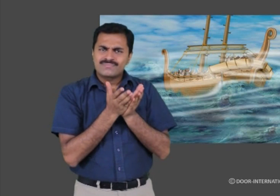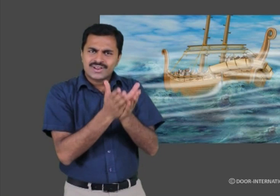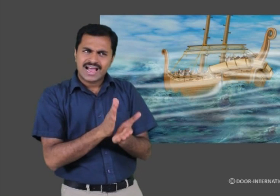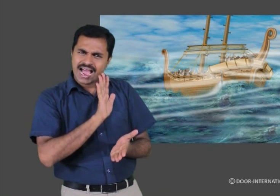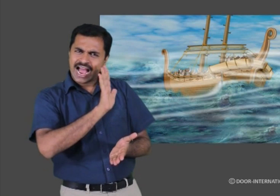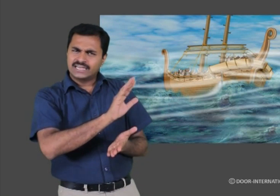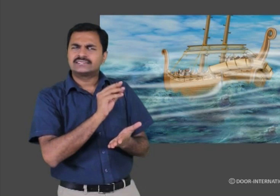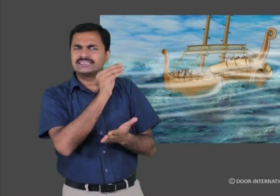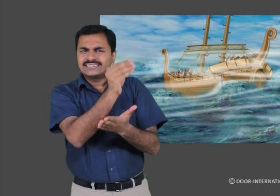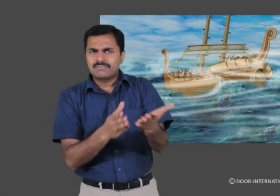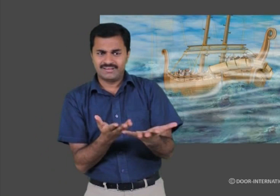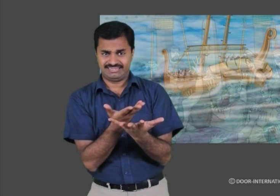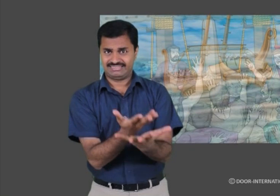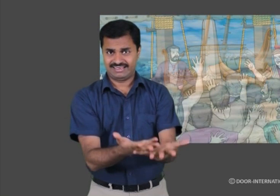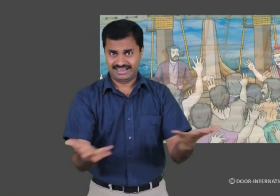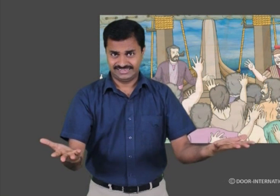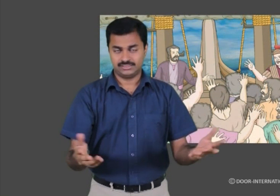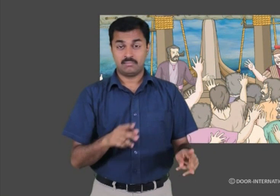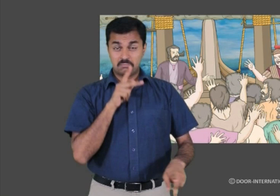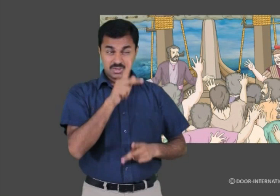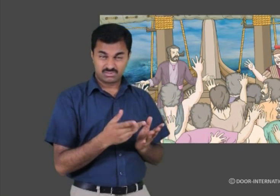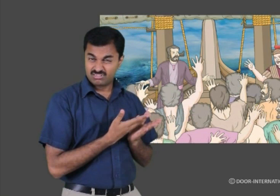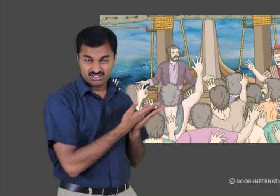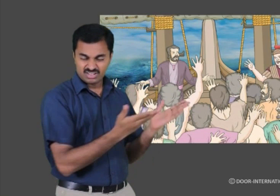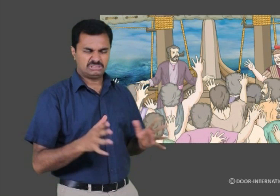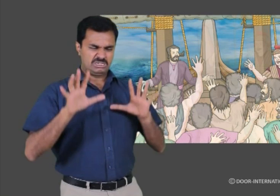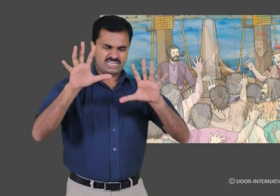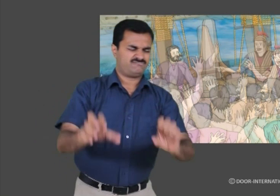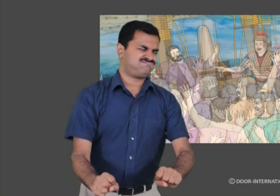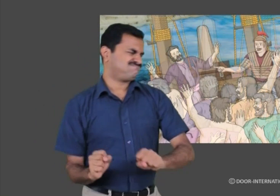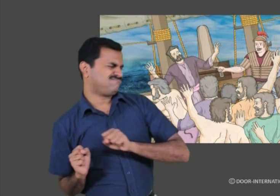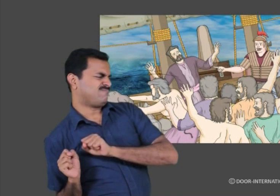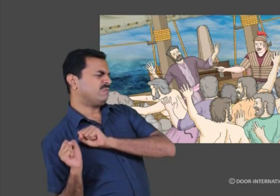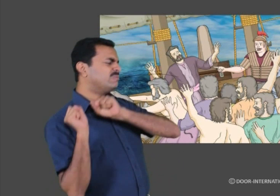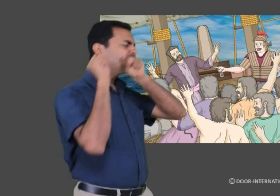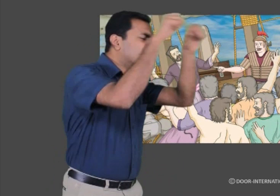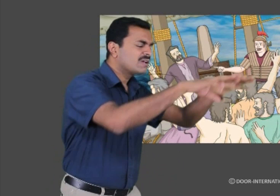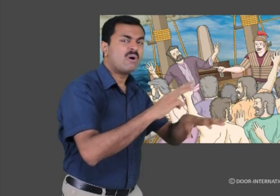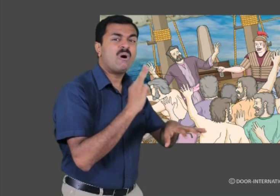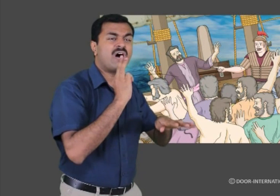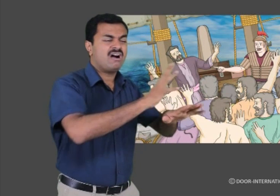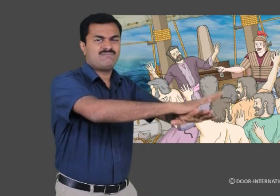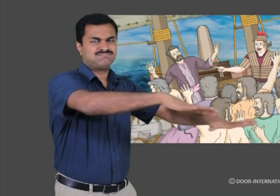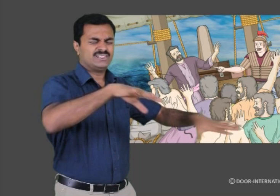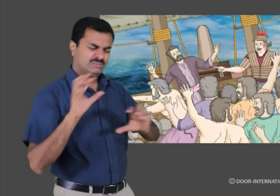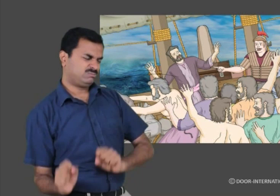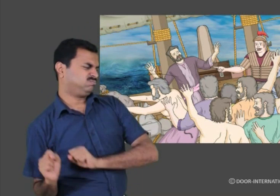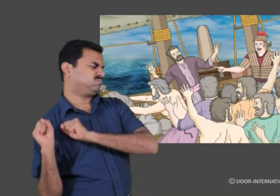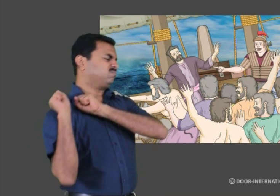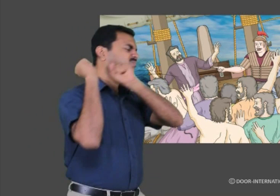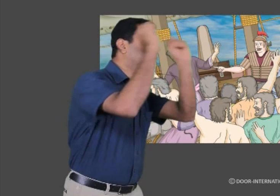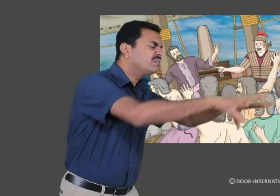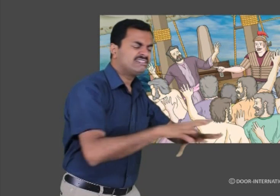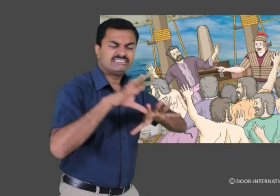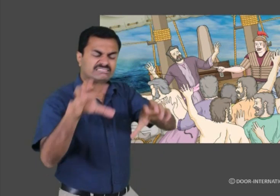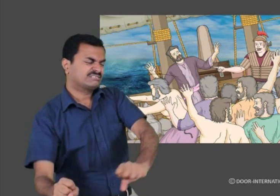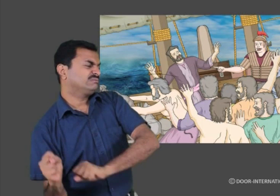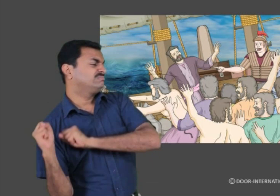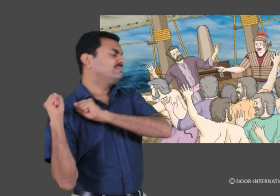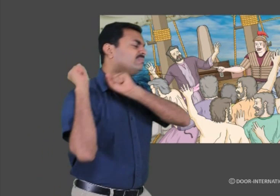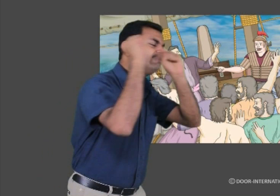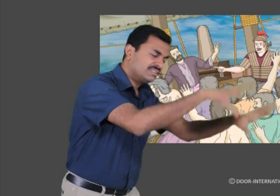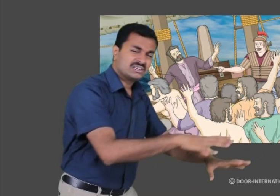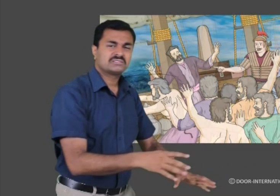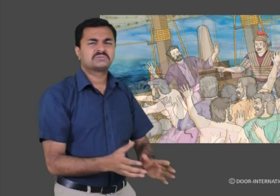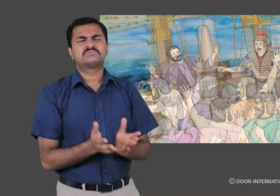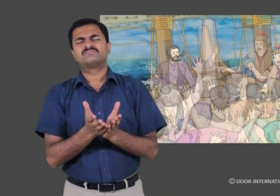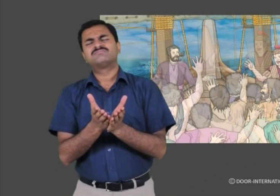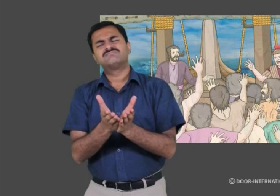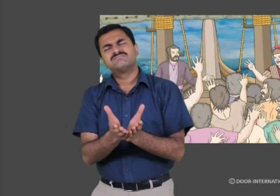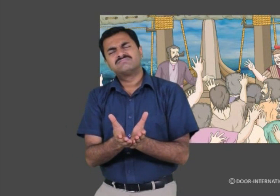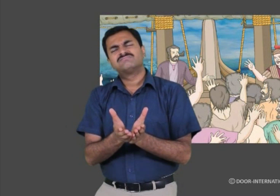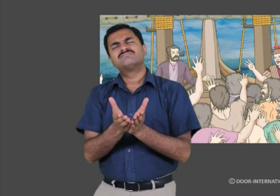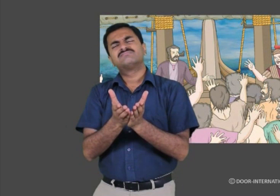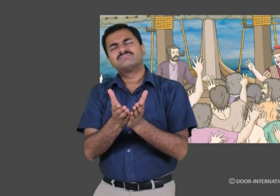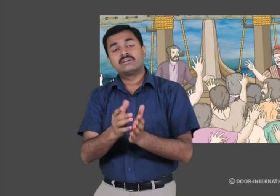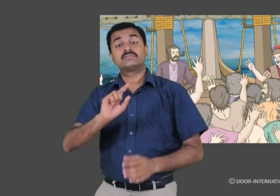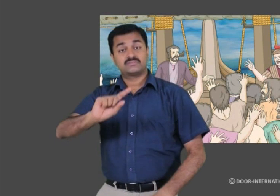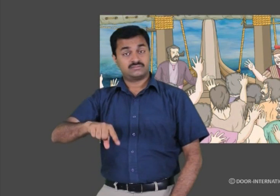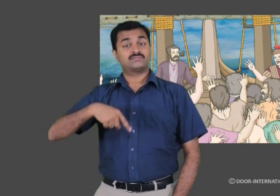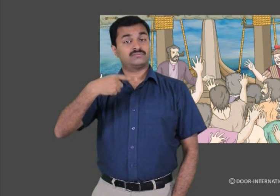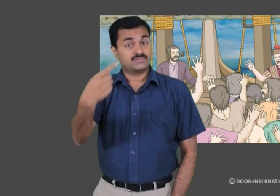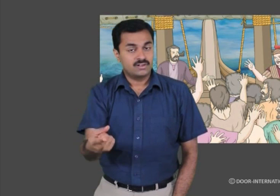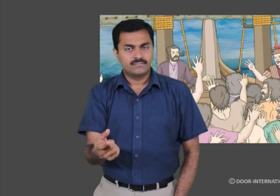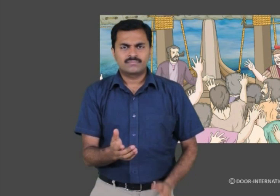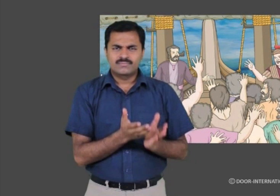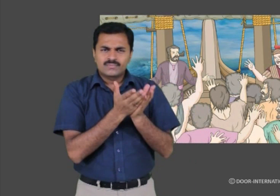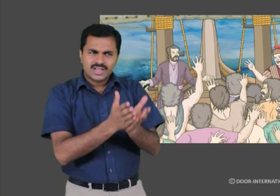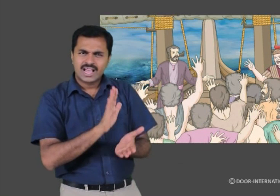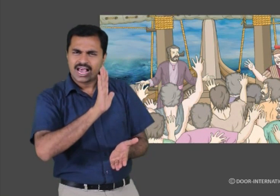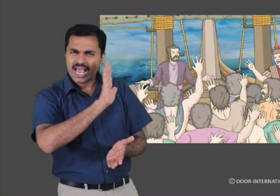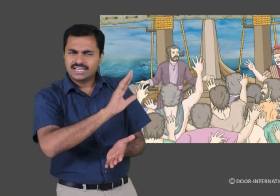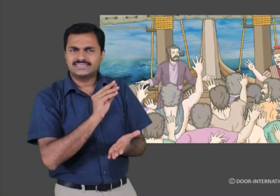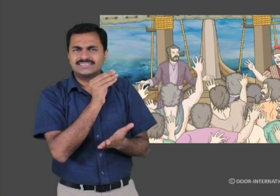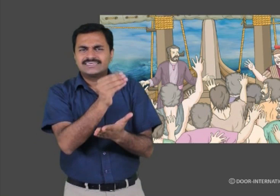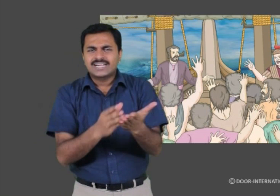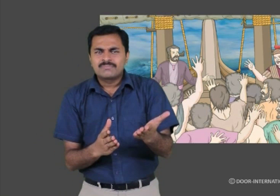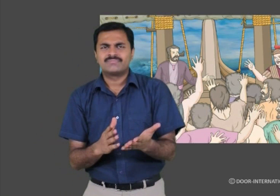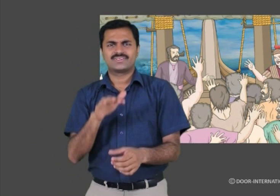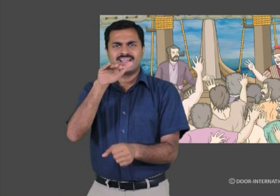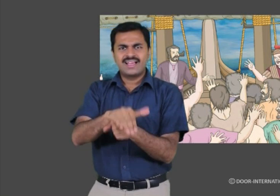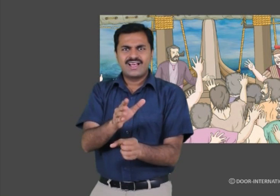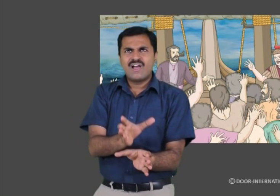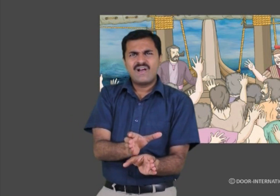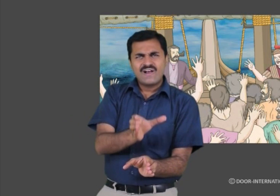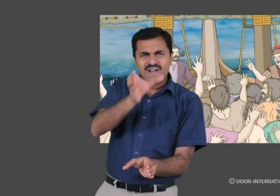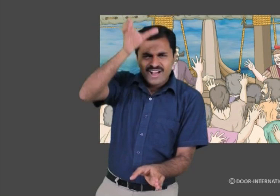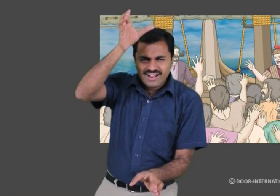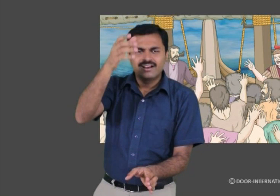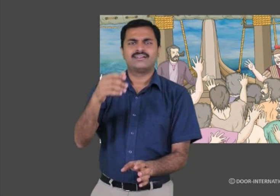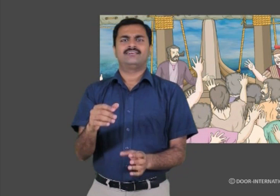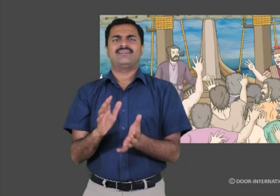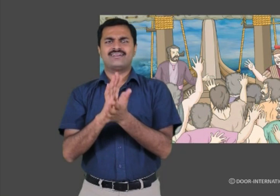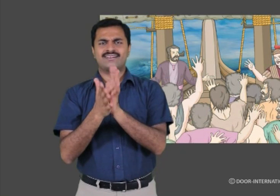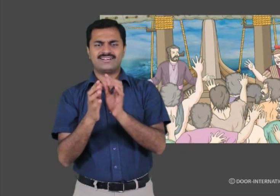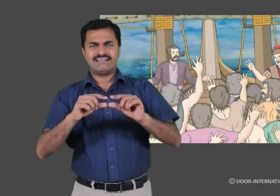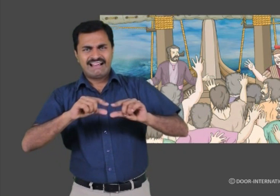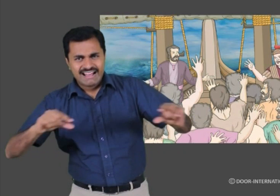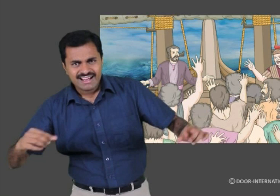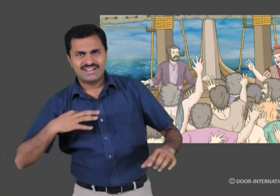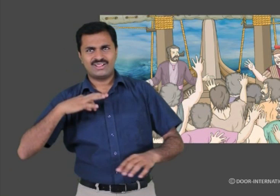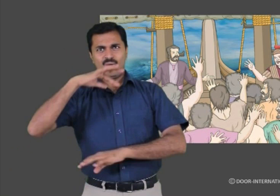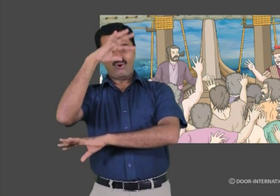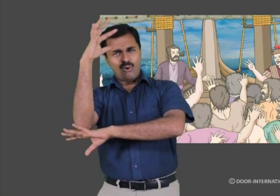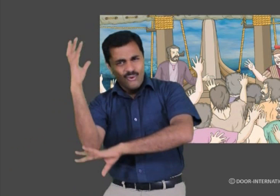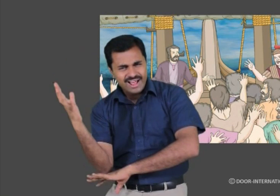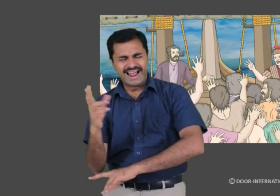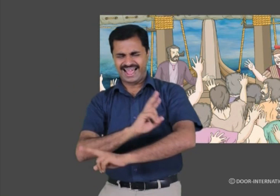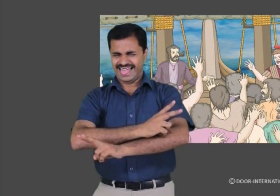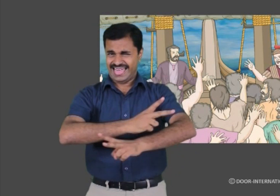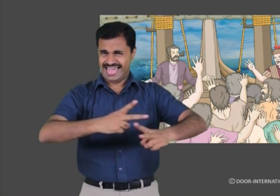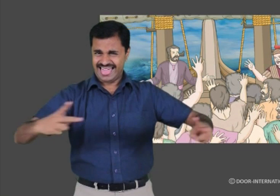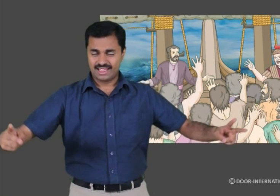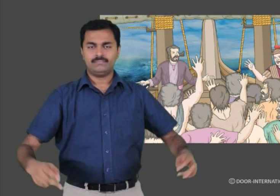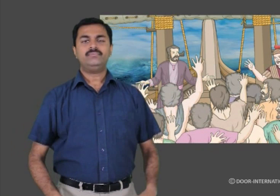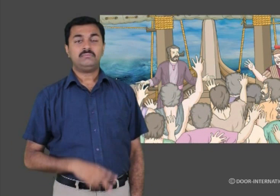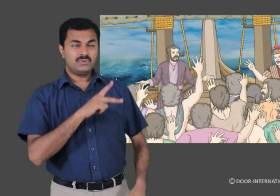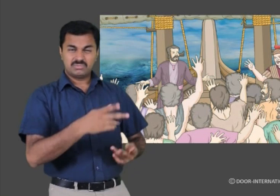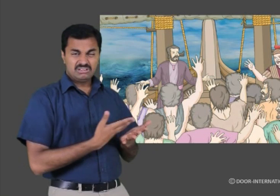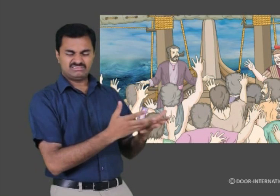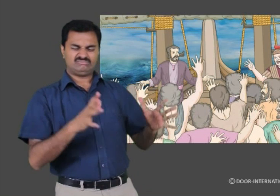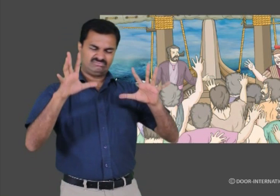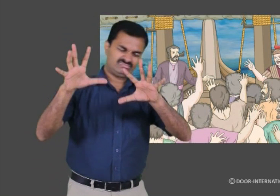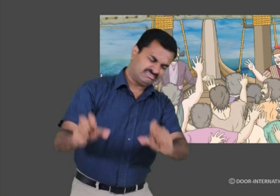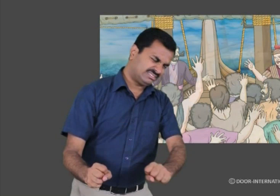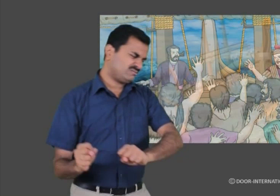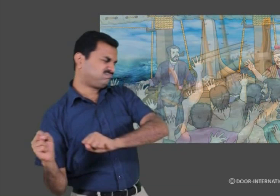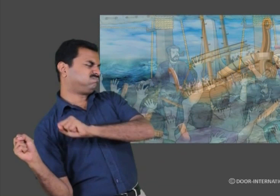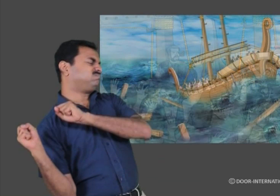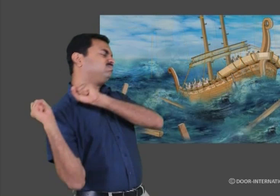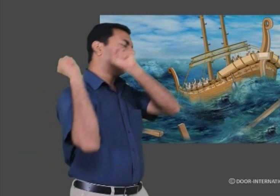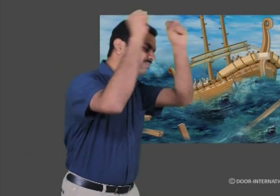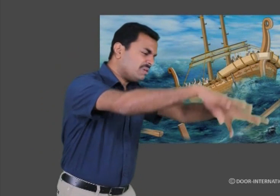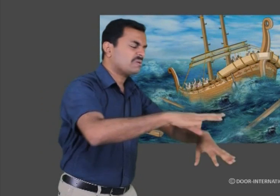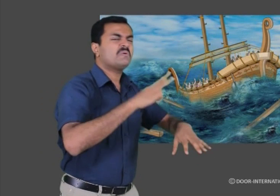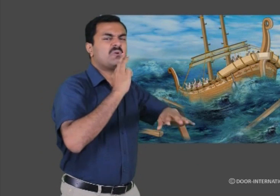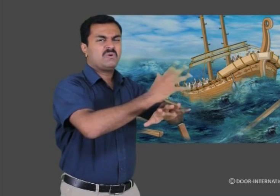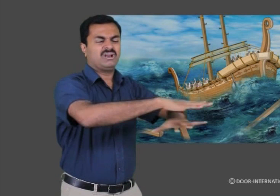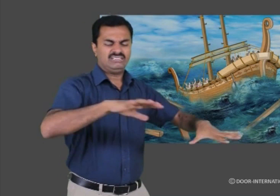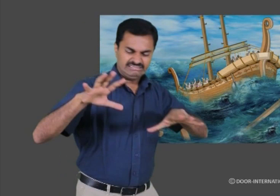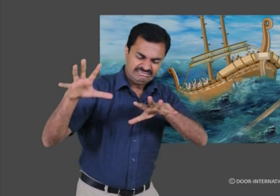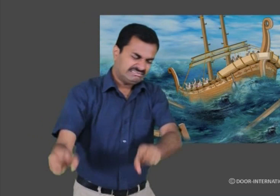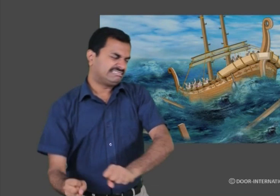We were tossed so violently that the next day the men began to jettison the cargo.